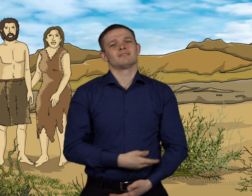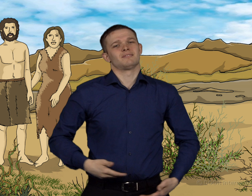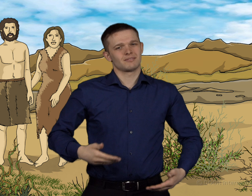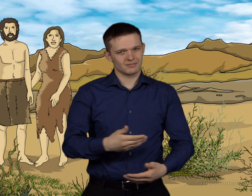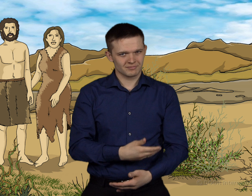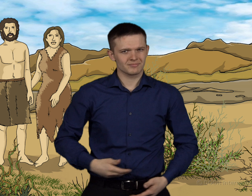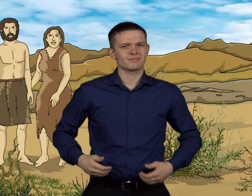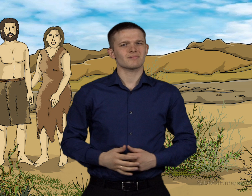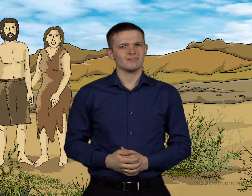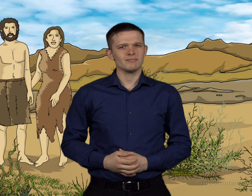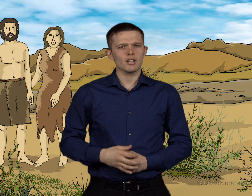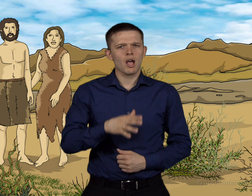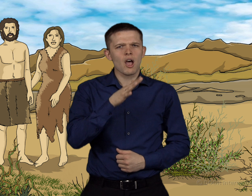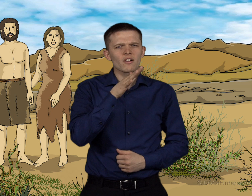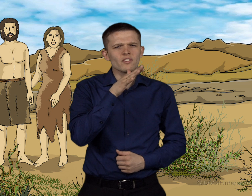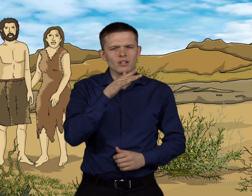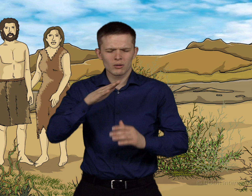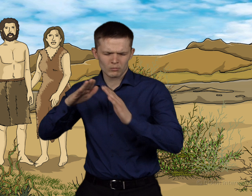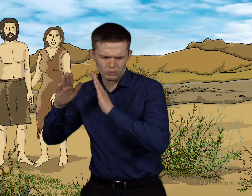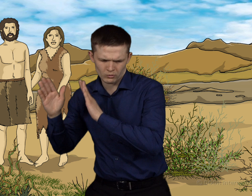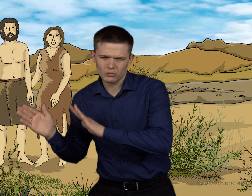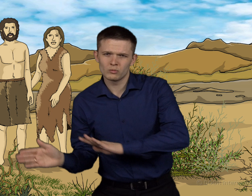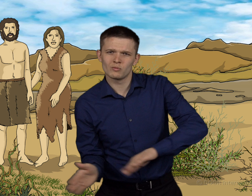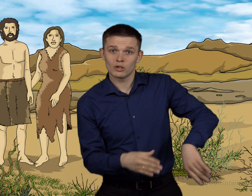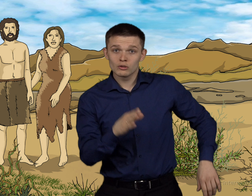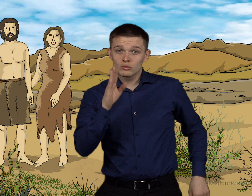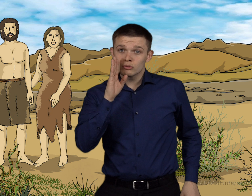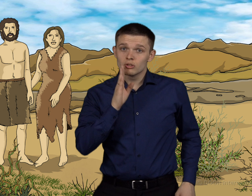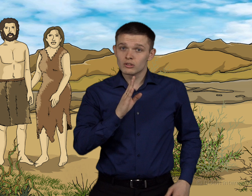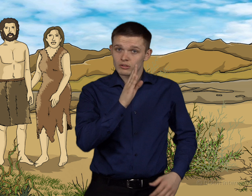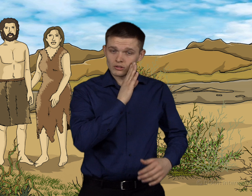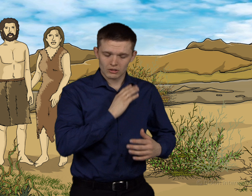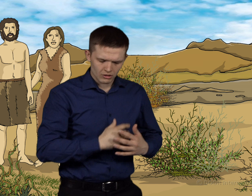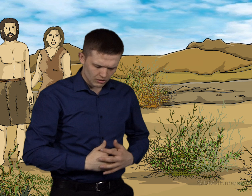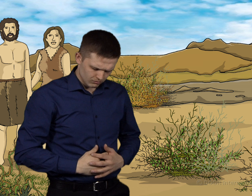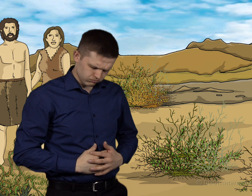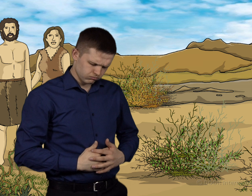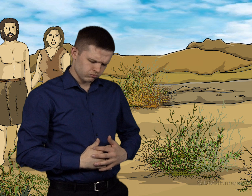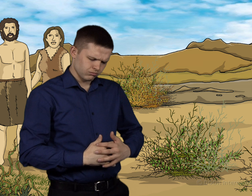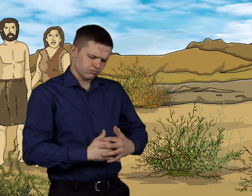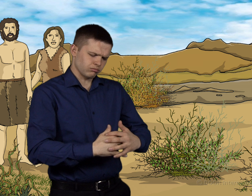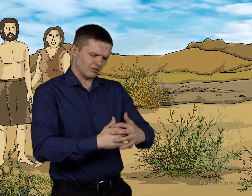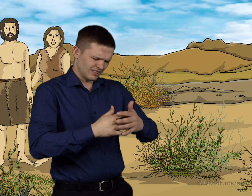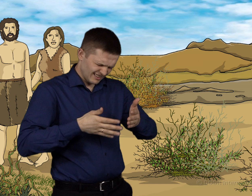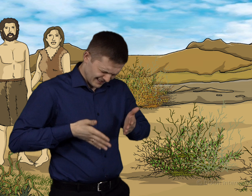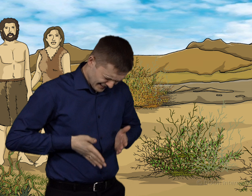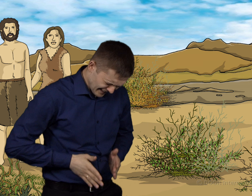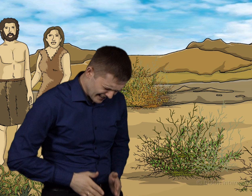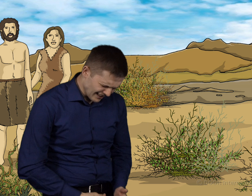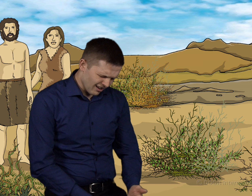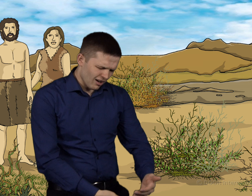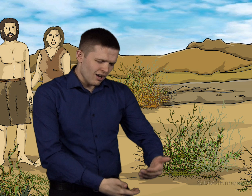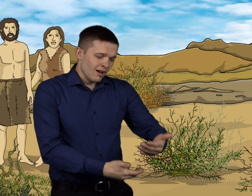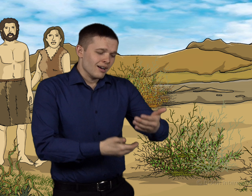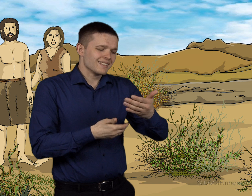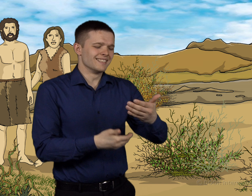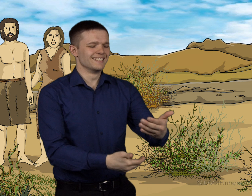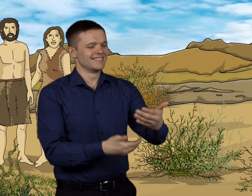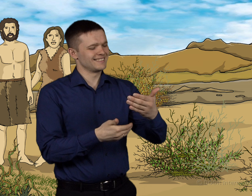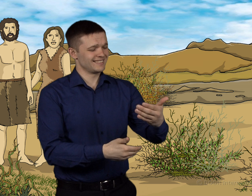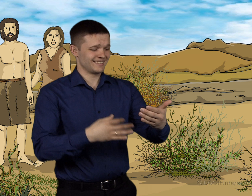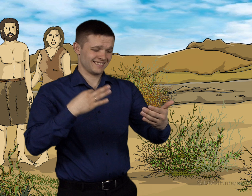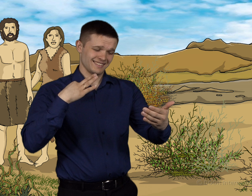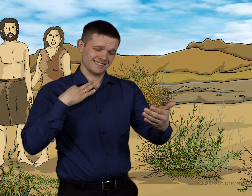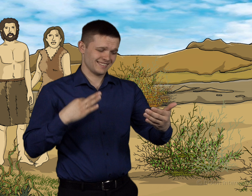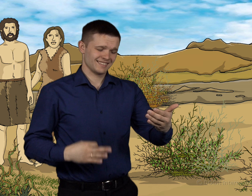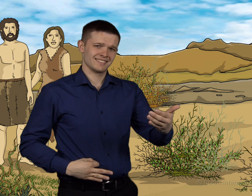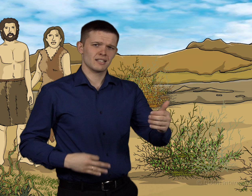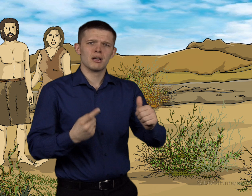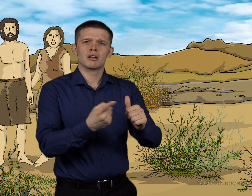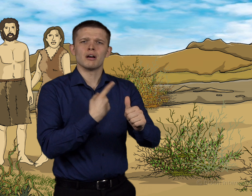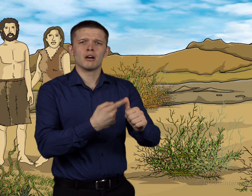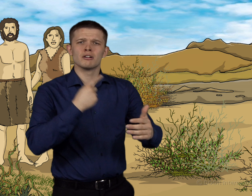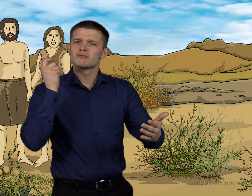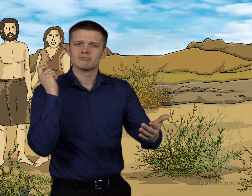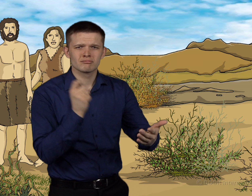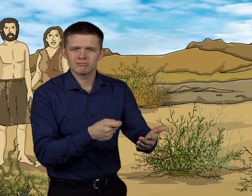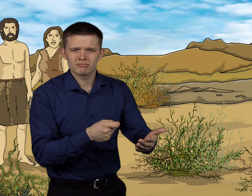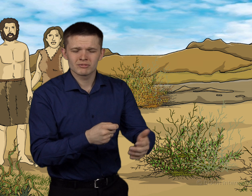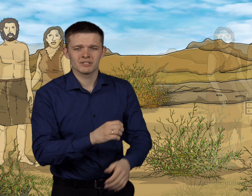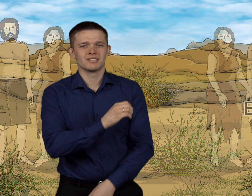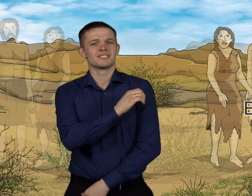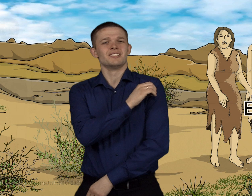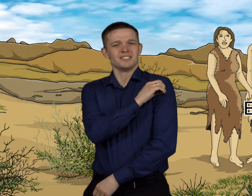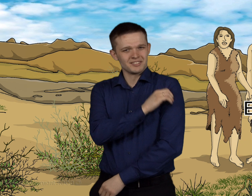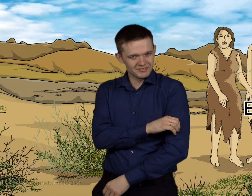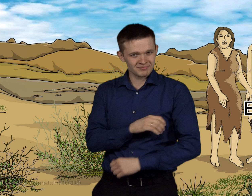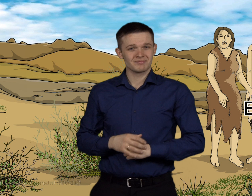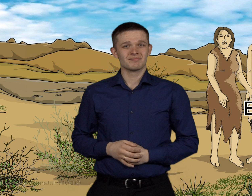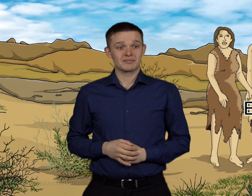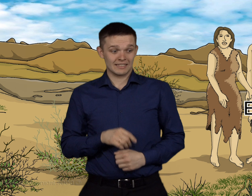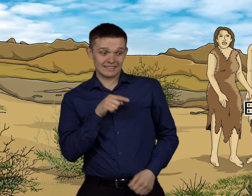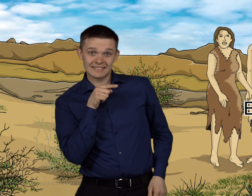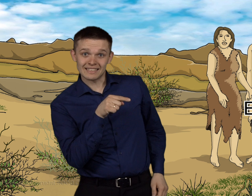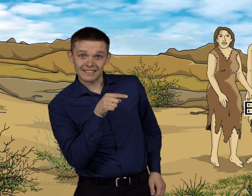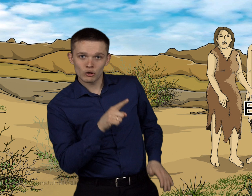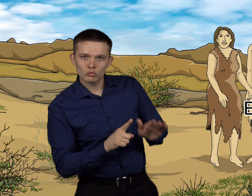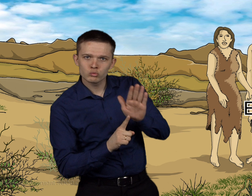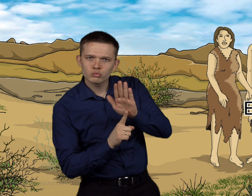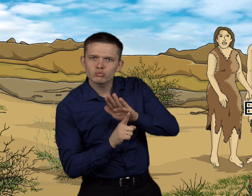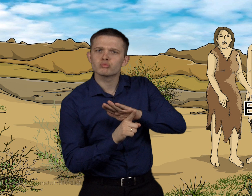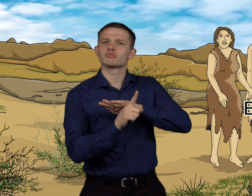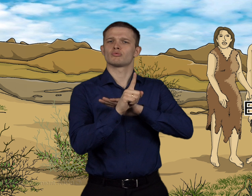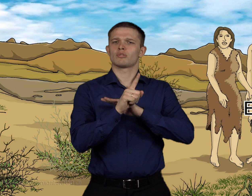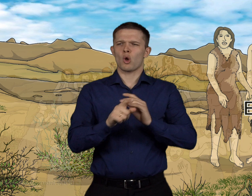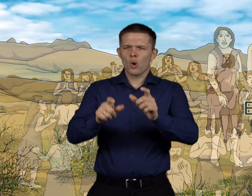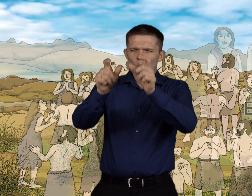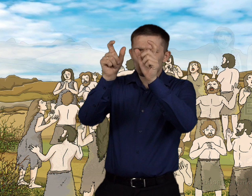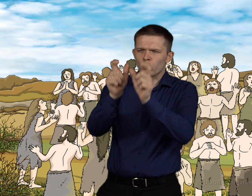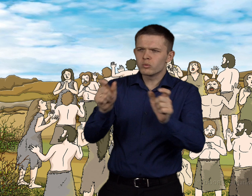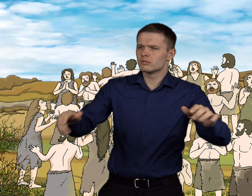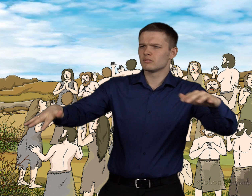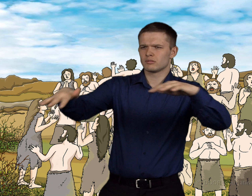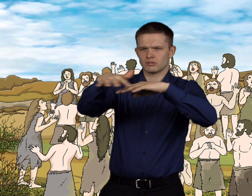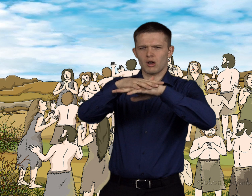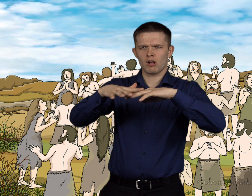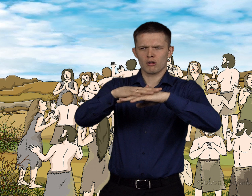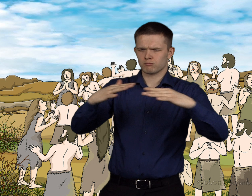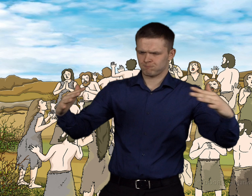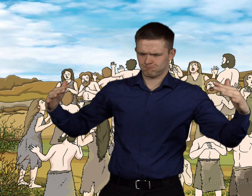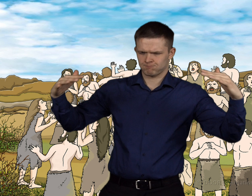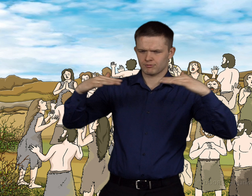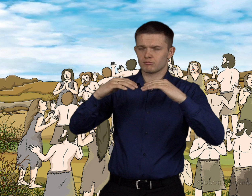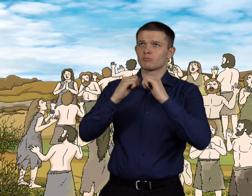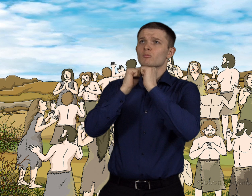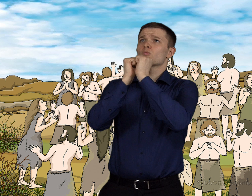And to Seth also a son was born, and he called him Enosh.